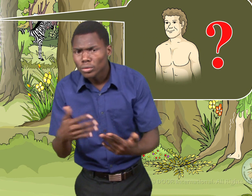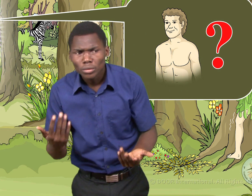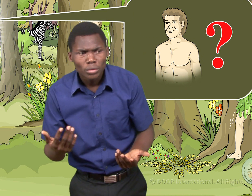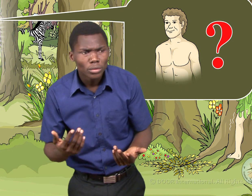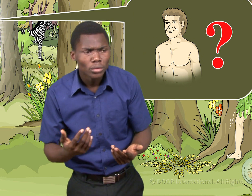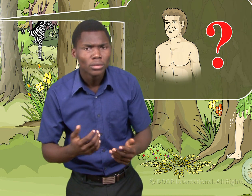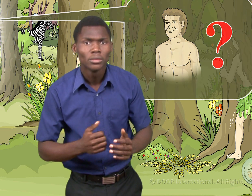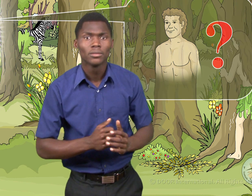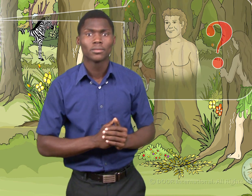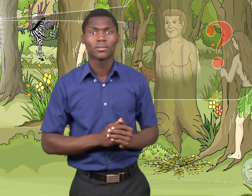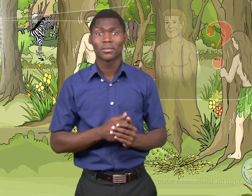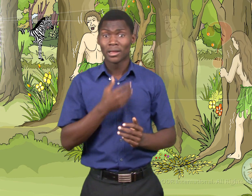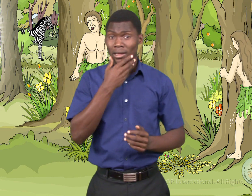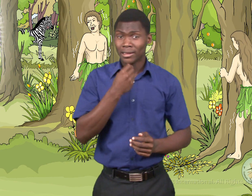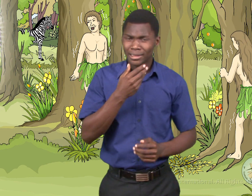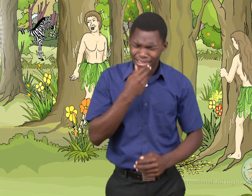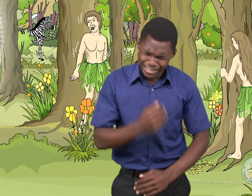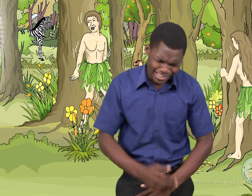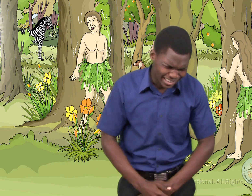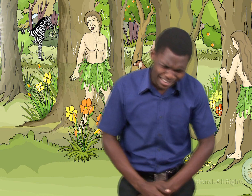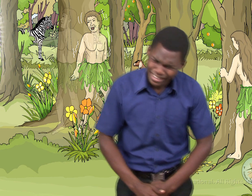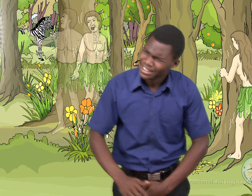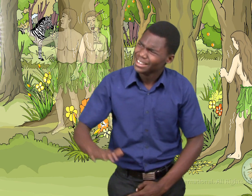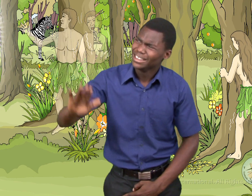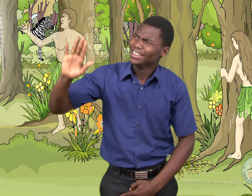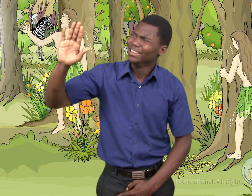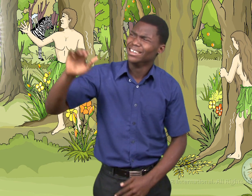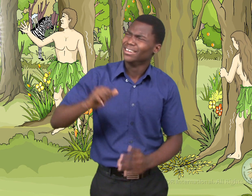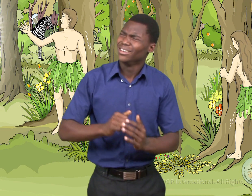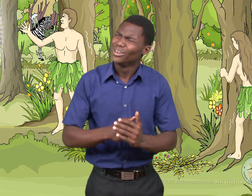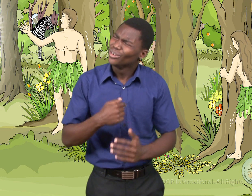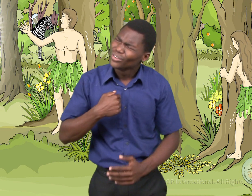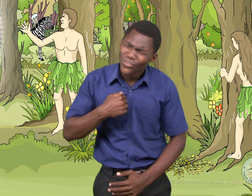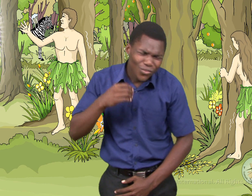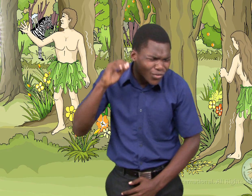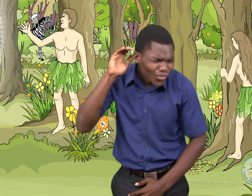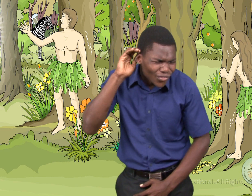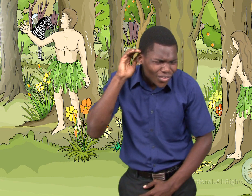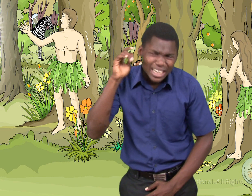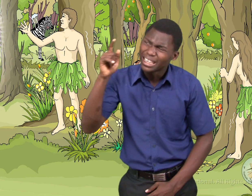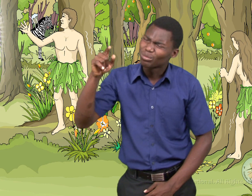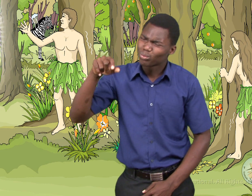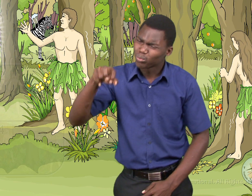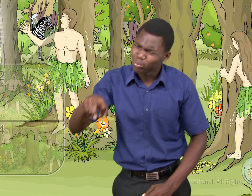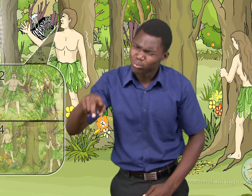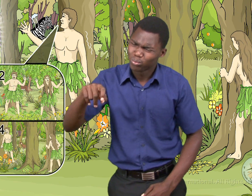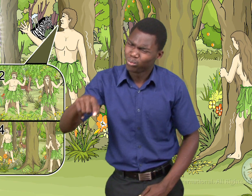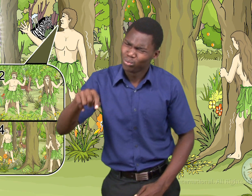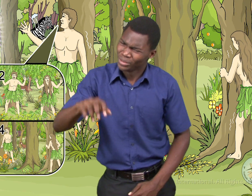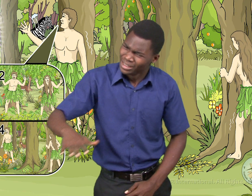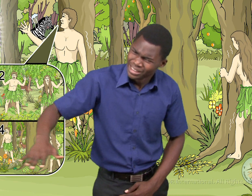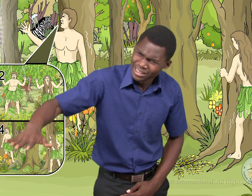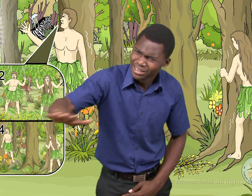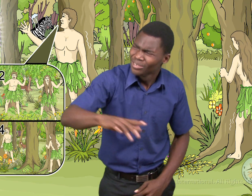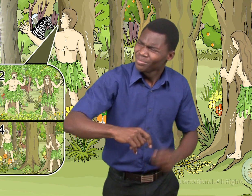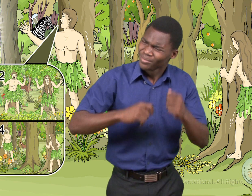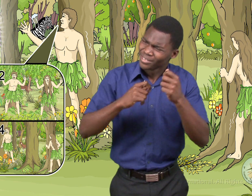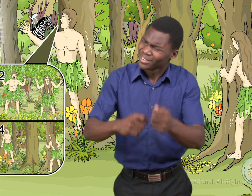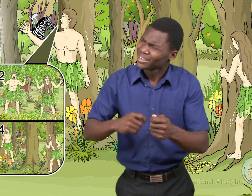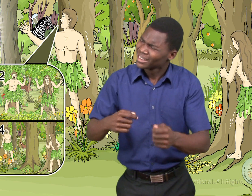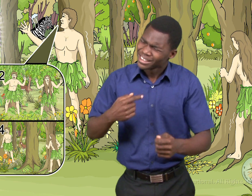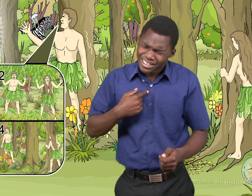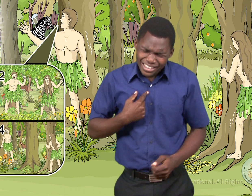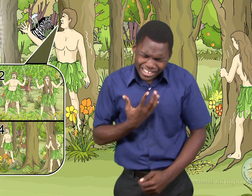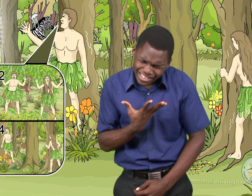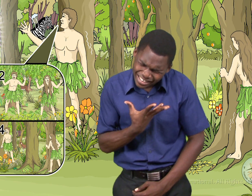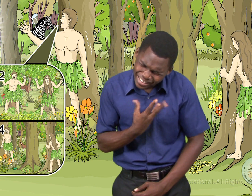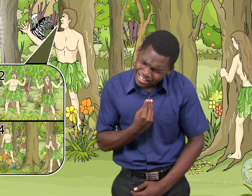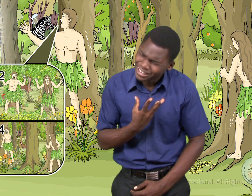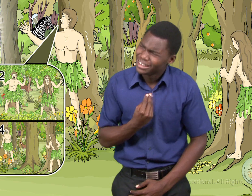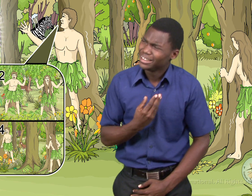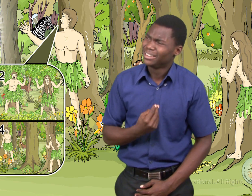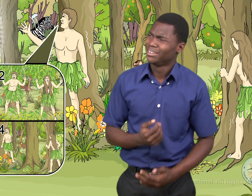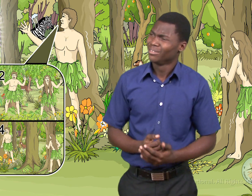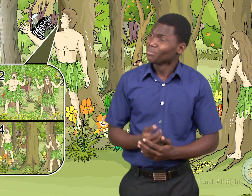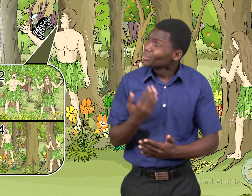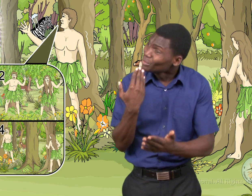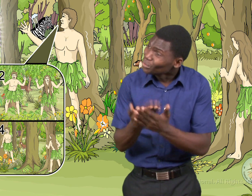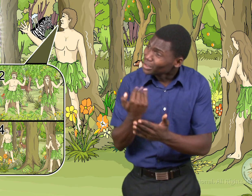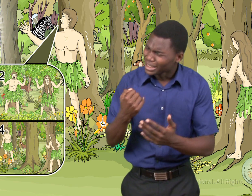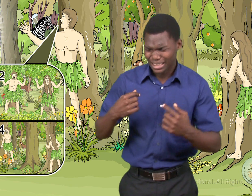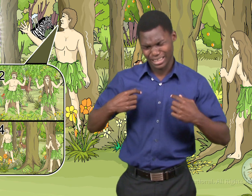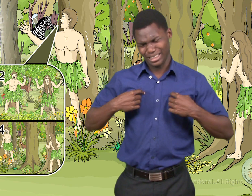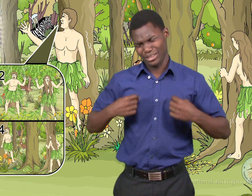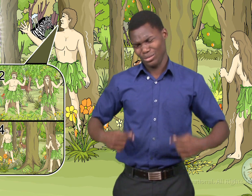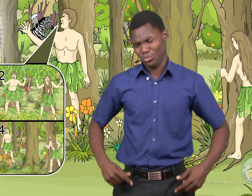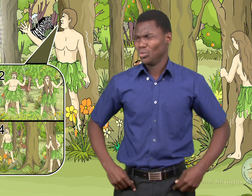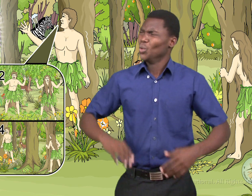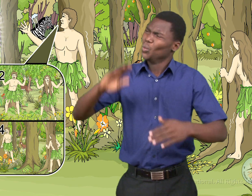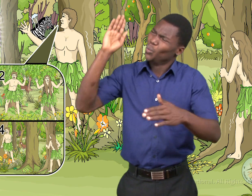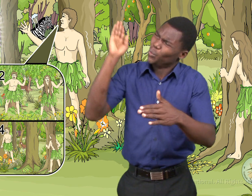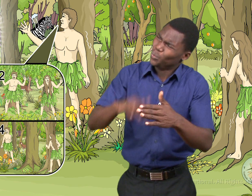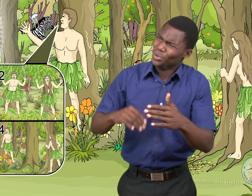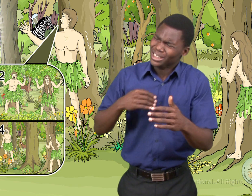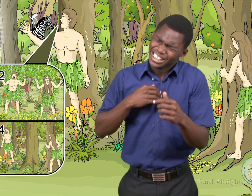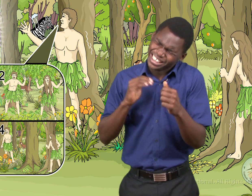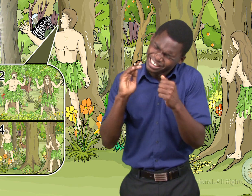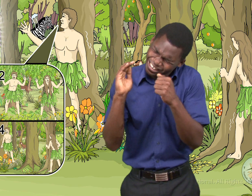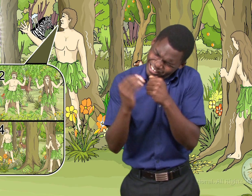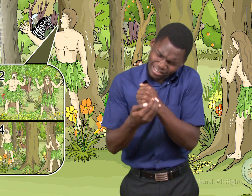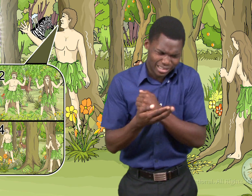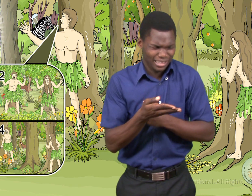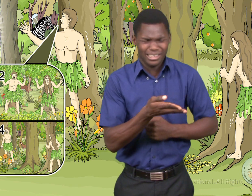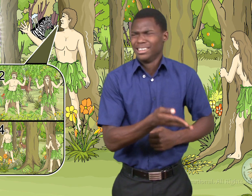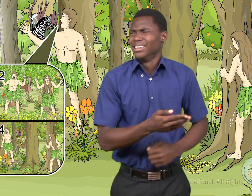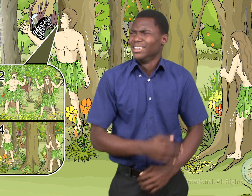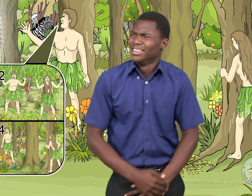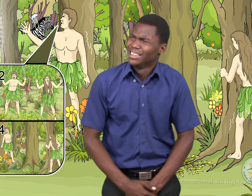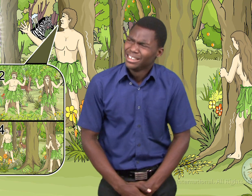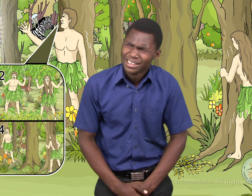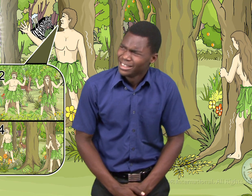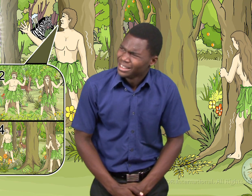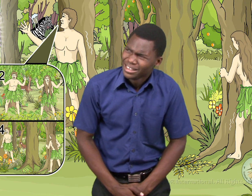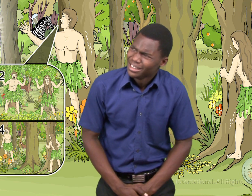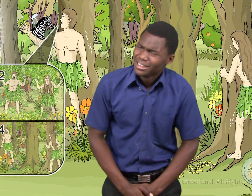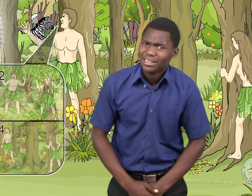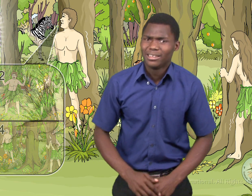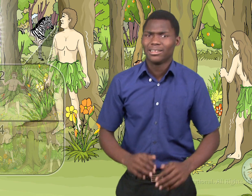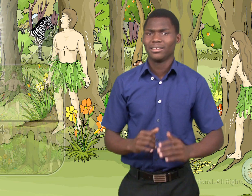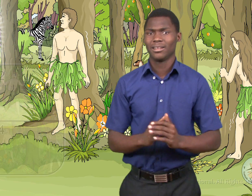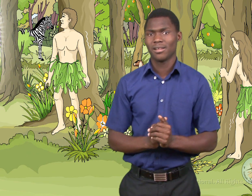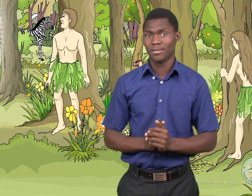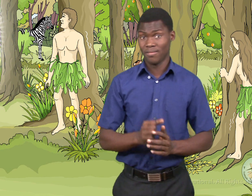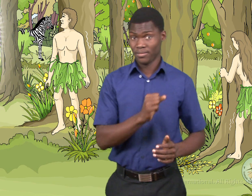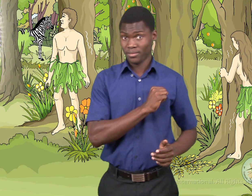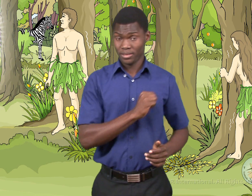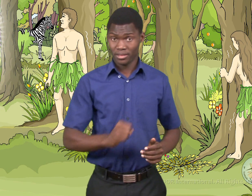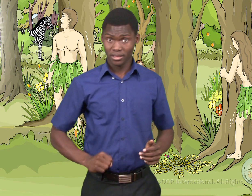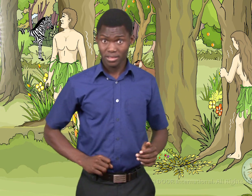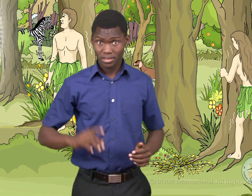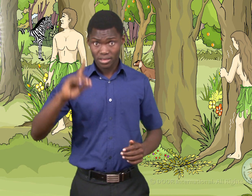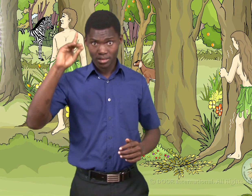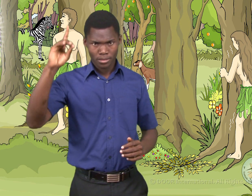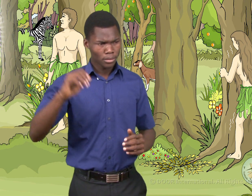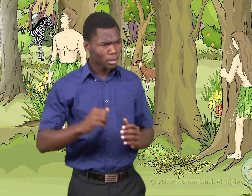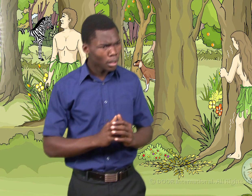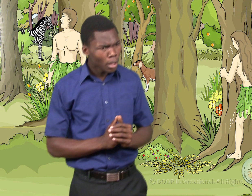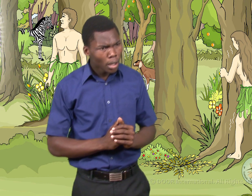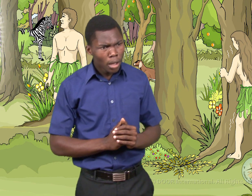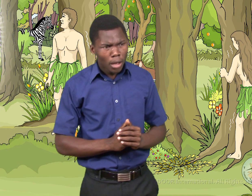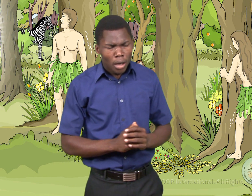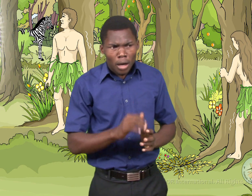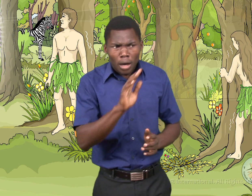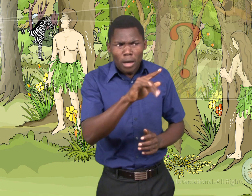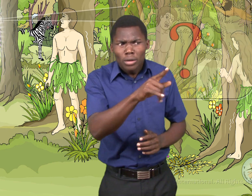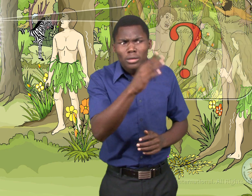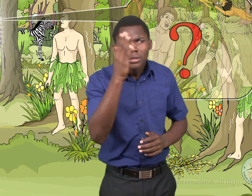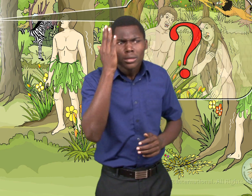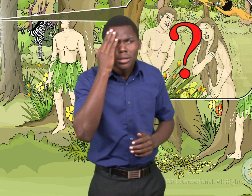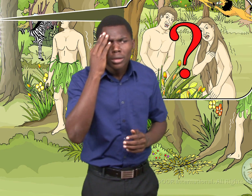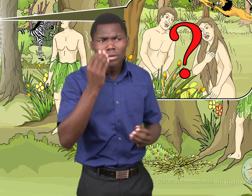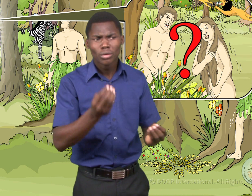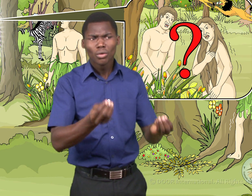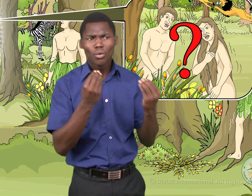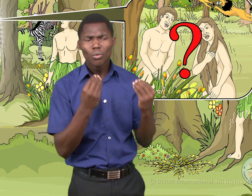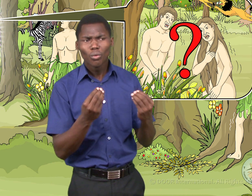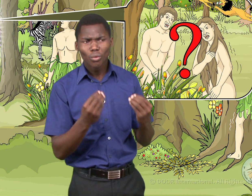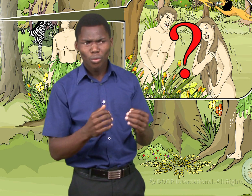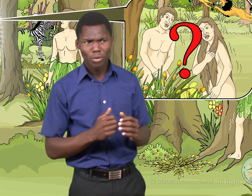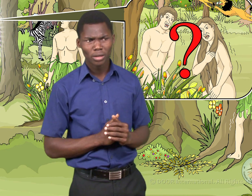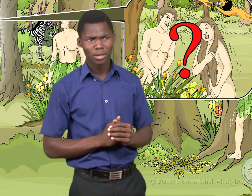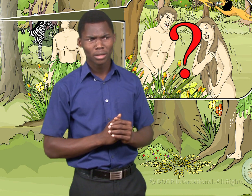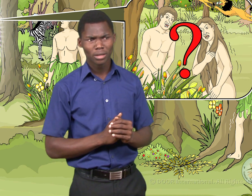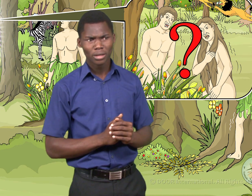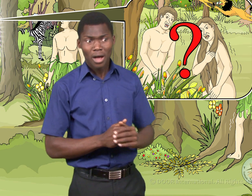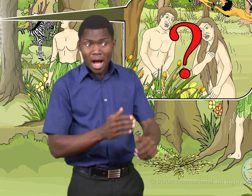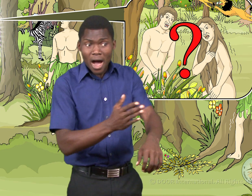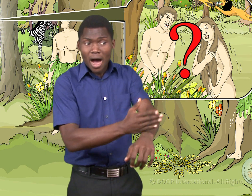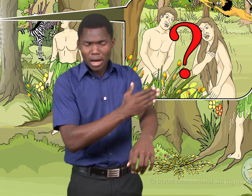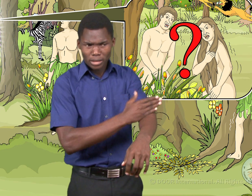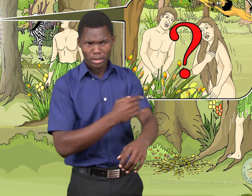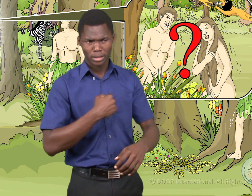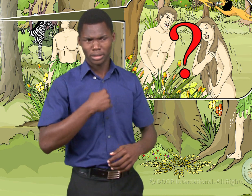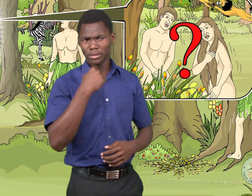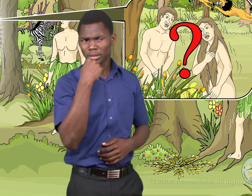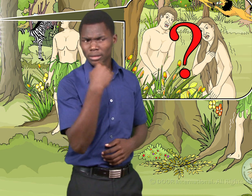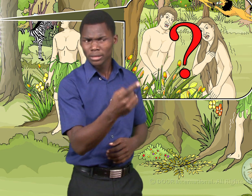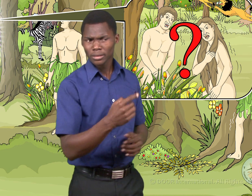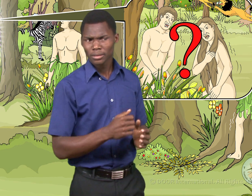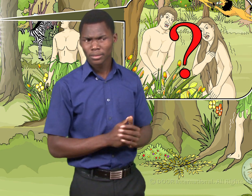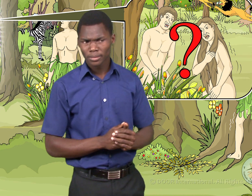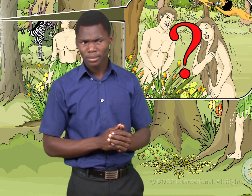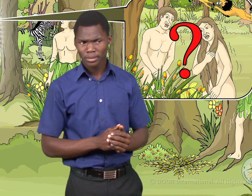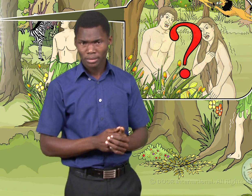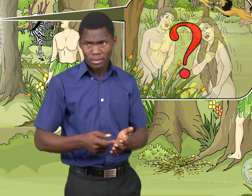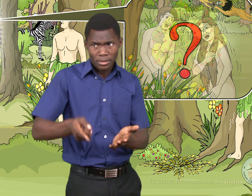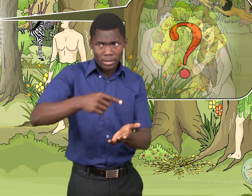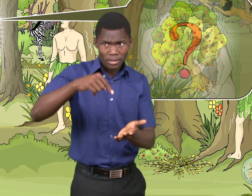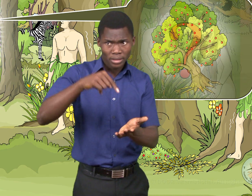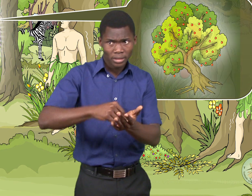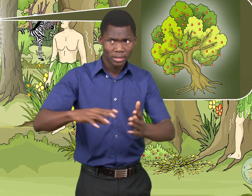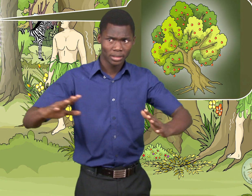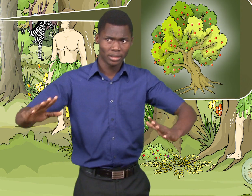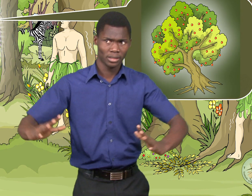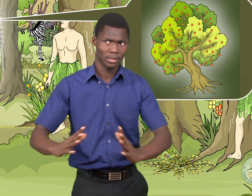“I heard Your voice in the garden,” he replied, “and I was afraid because I was naked; so I hid myself.” “Who told you that you were naked?” asked the LORD God.